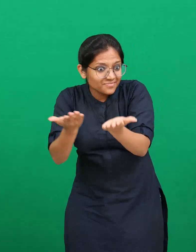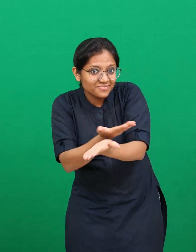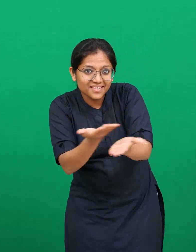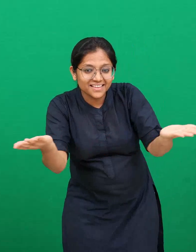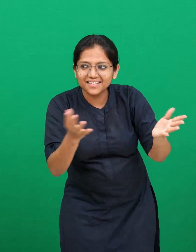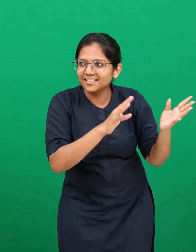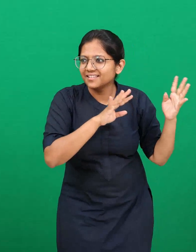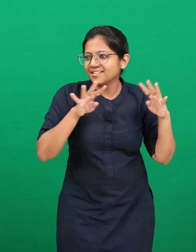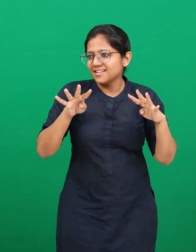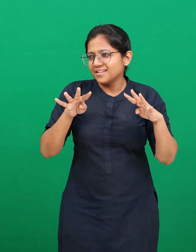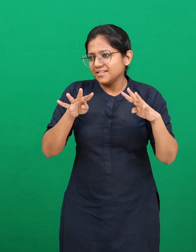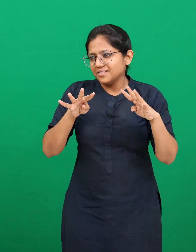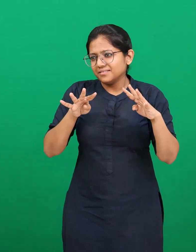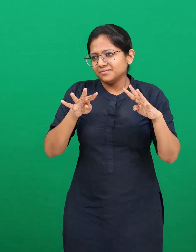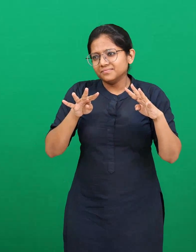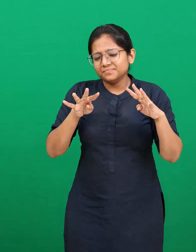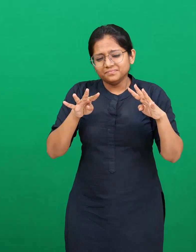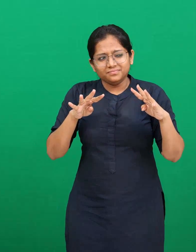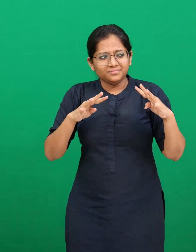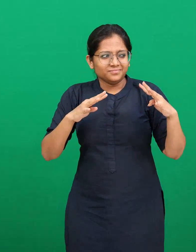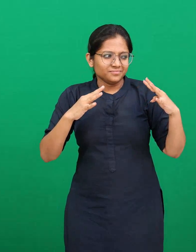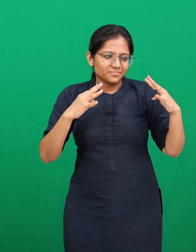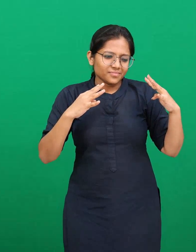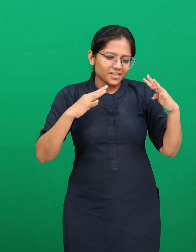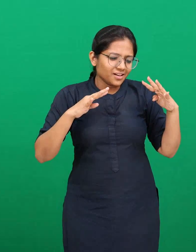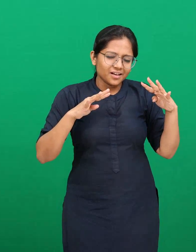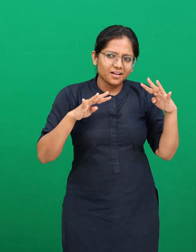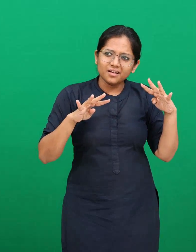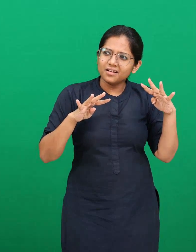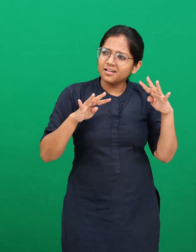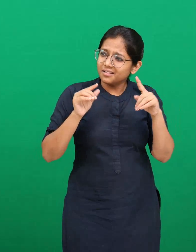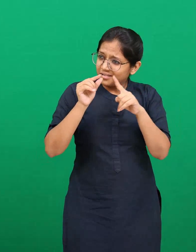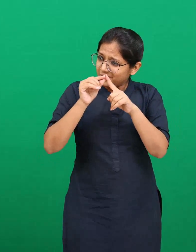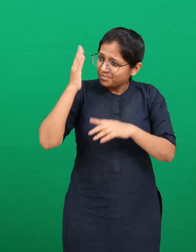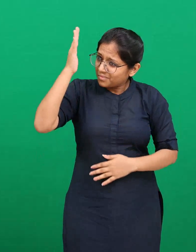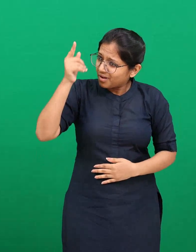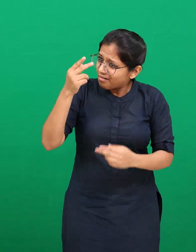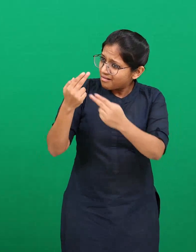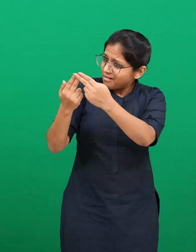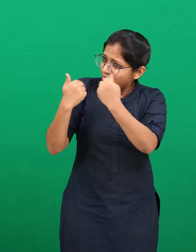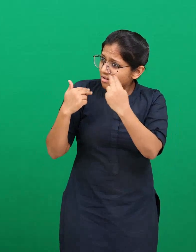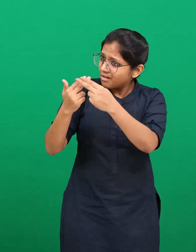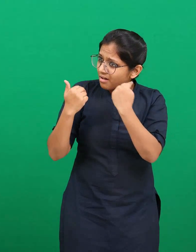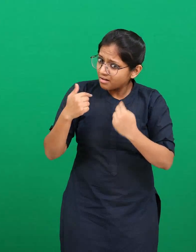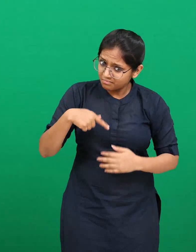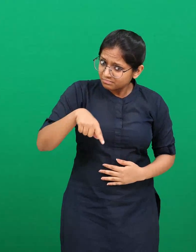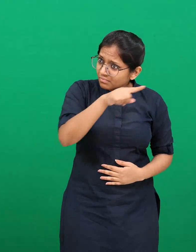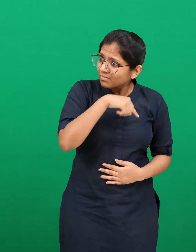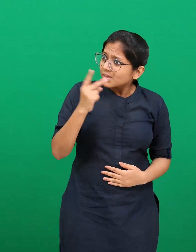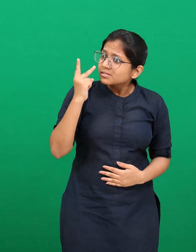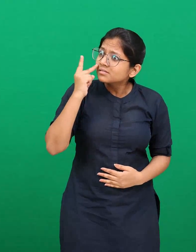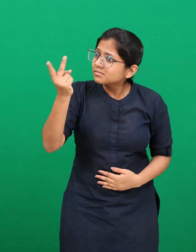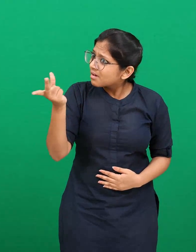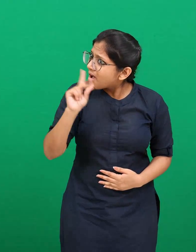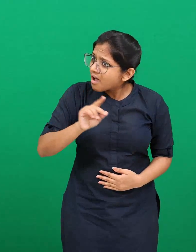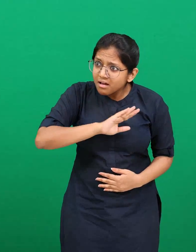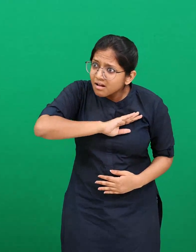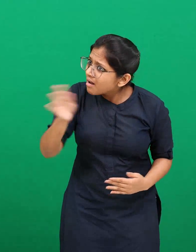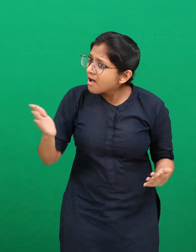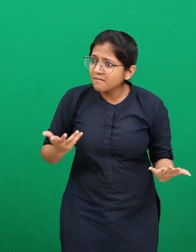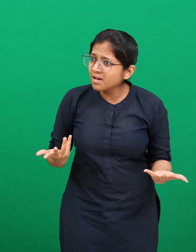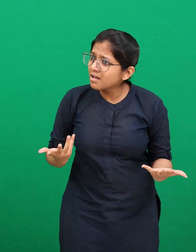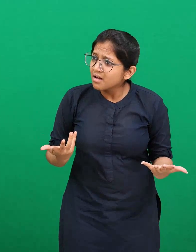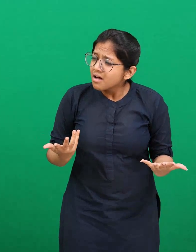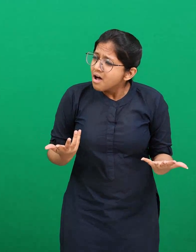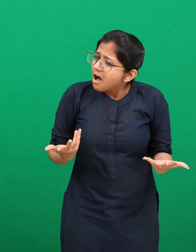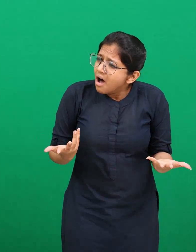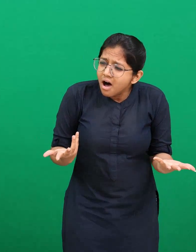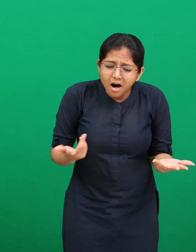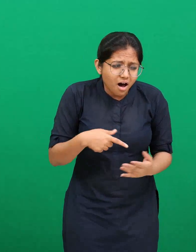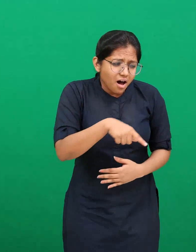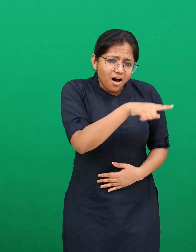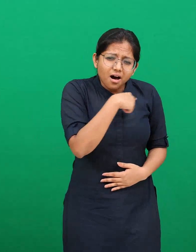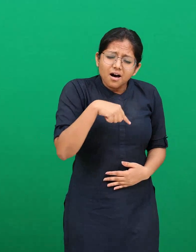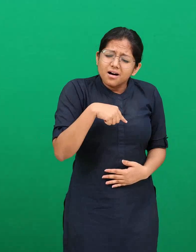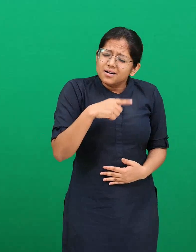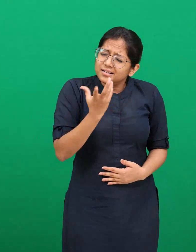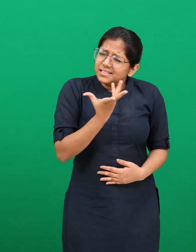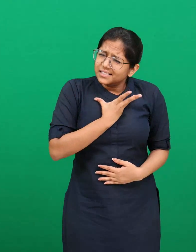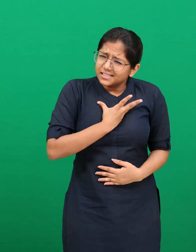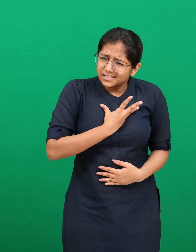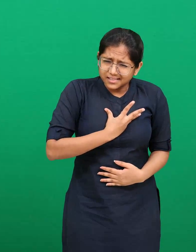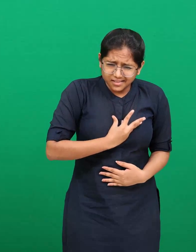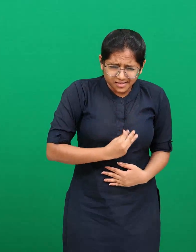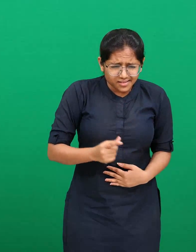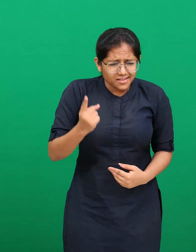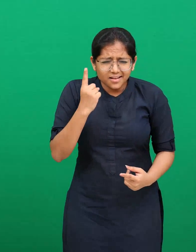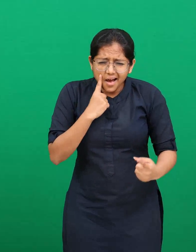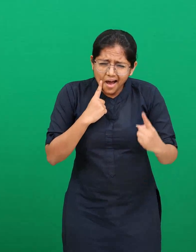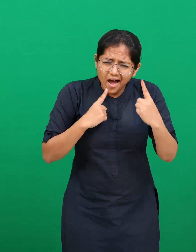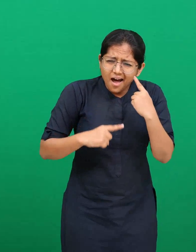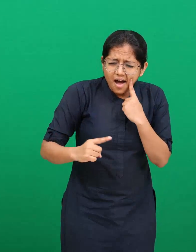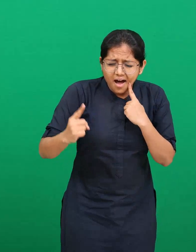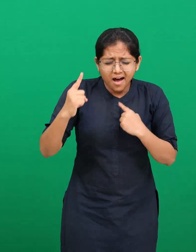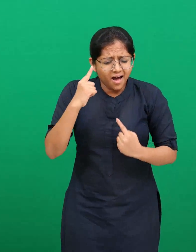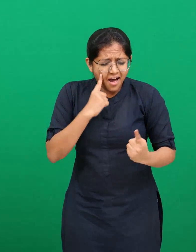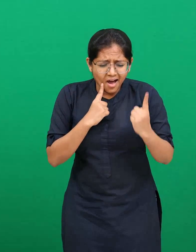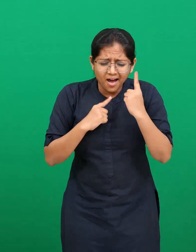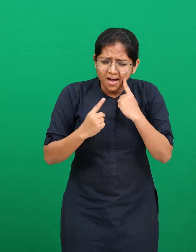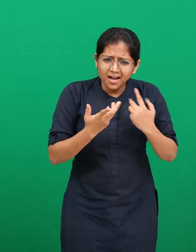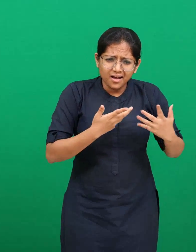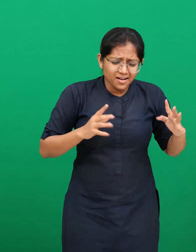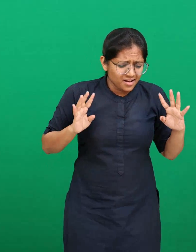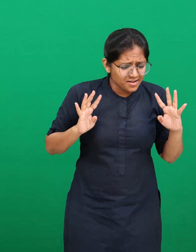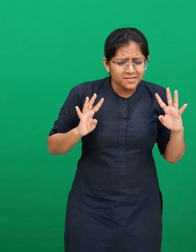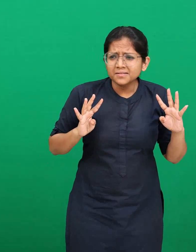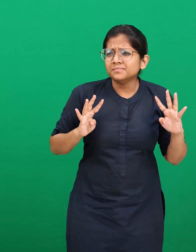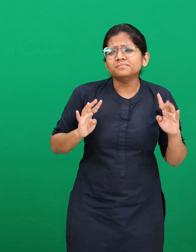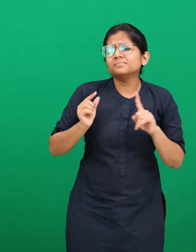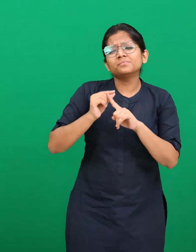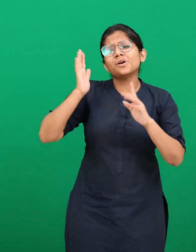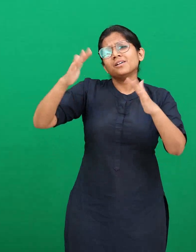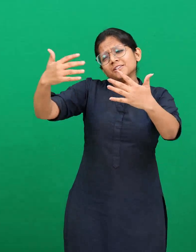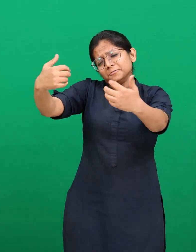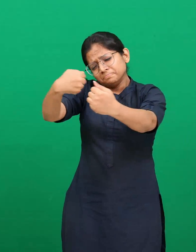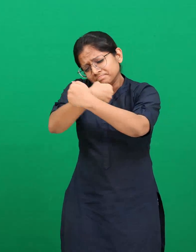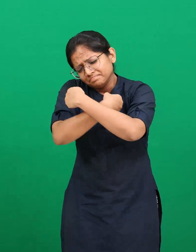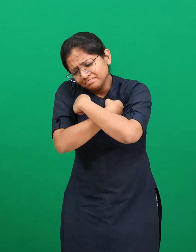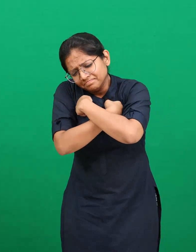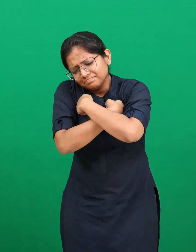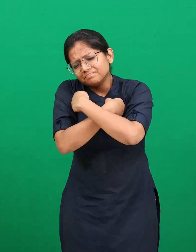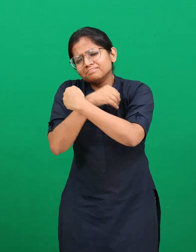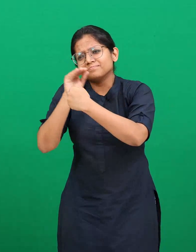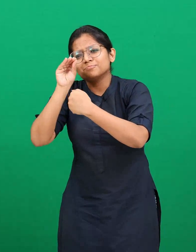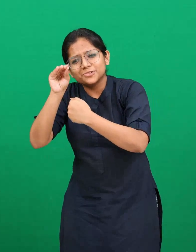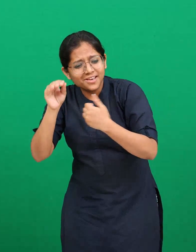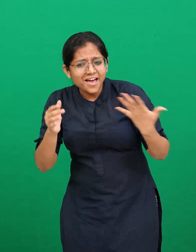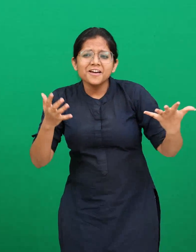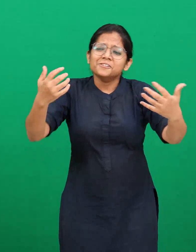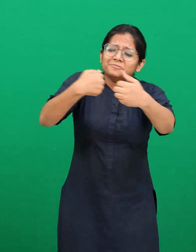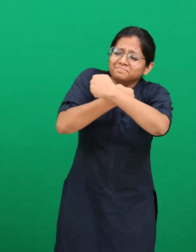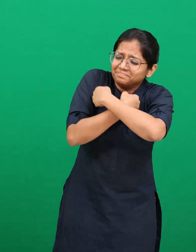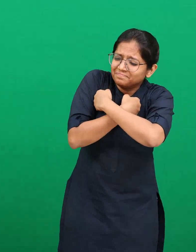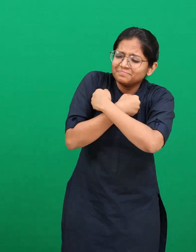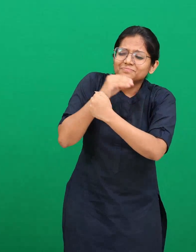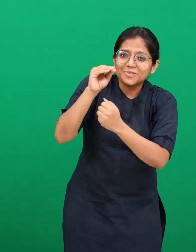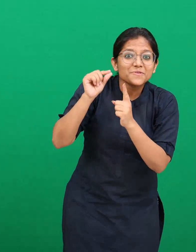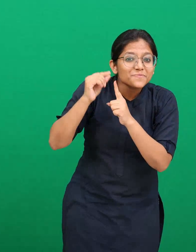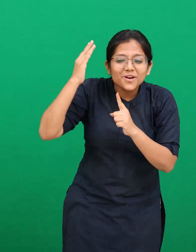They all wept openly as they embraced Paul and kissed him.